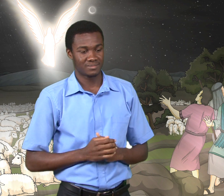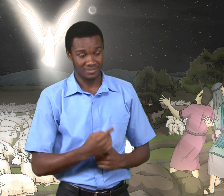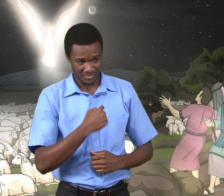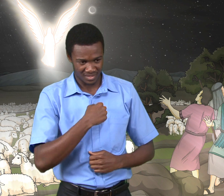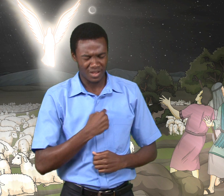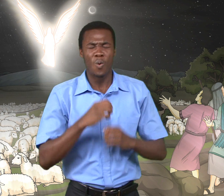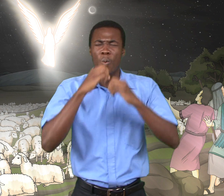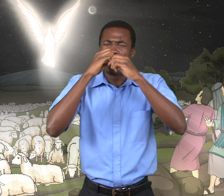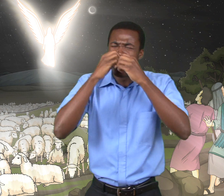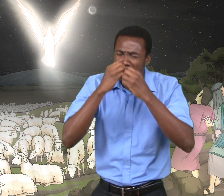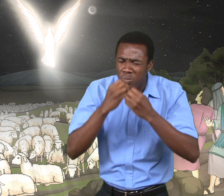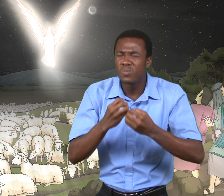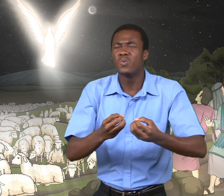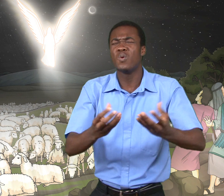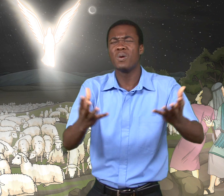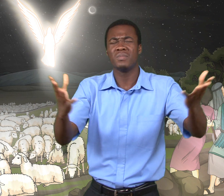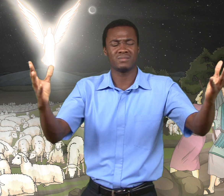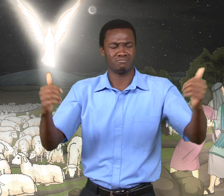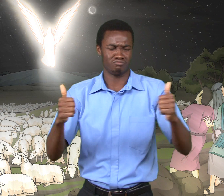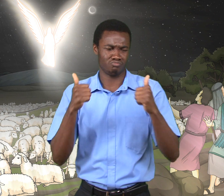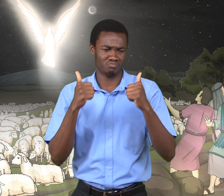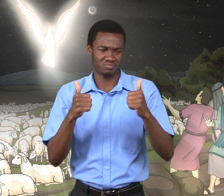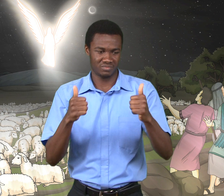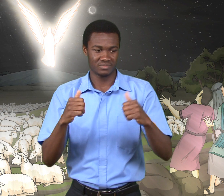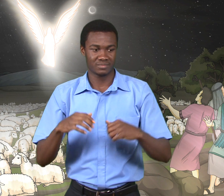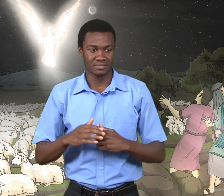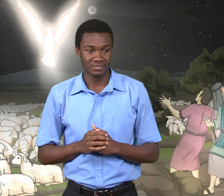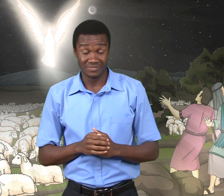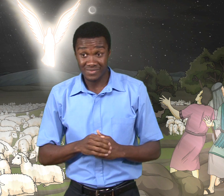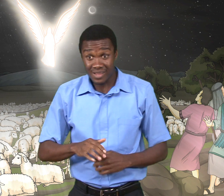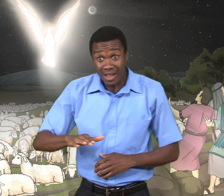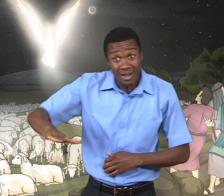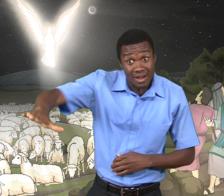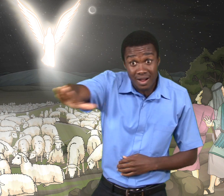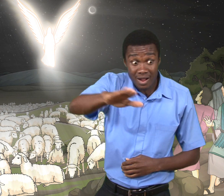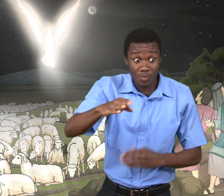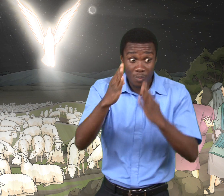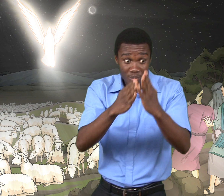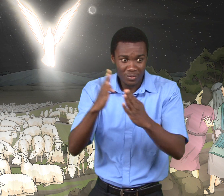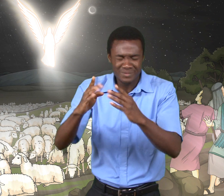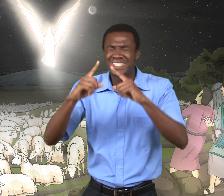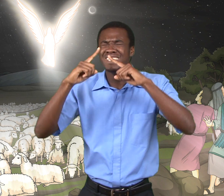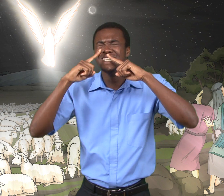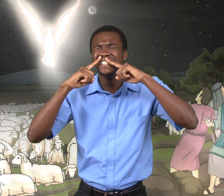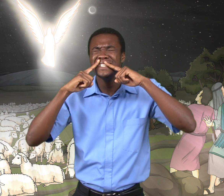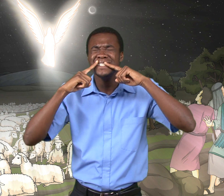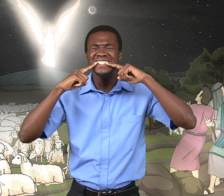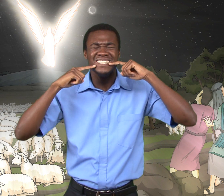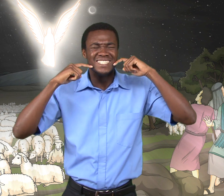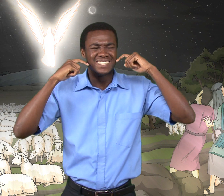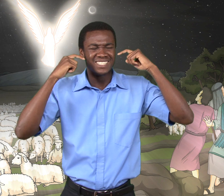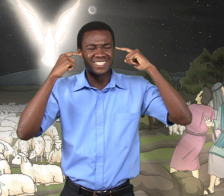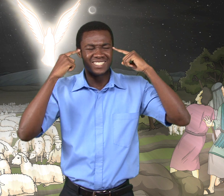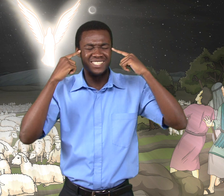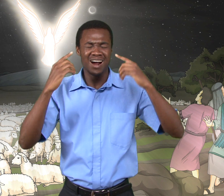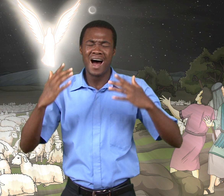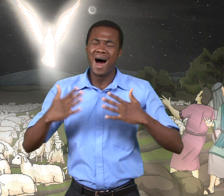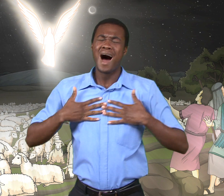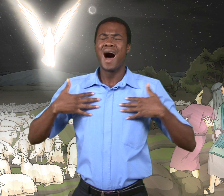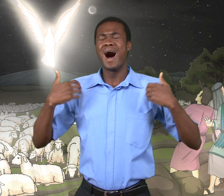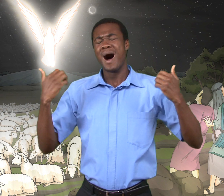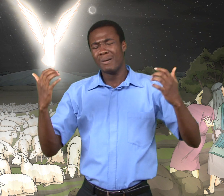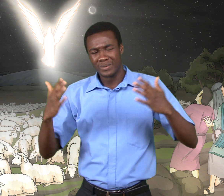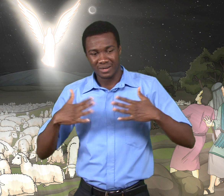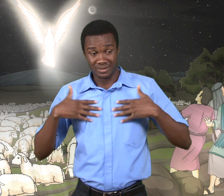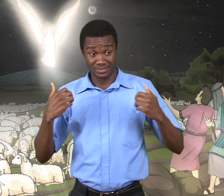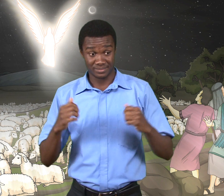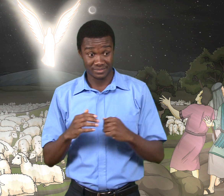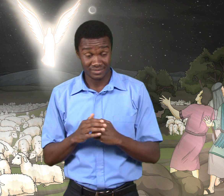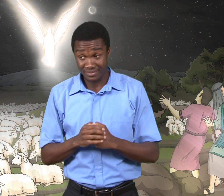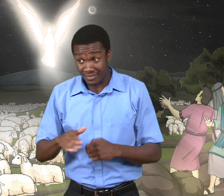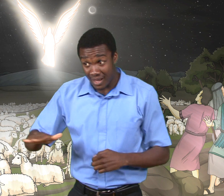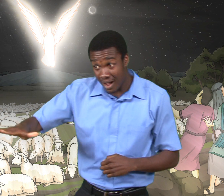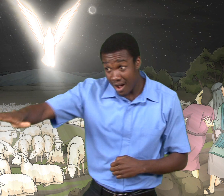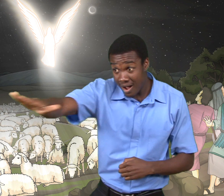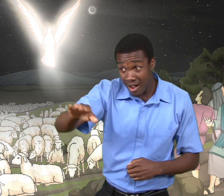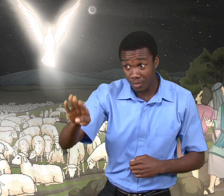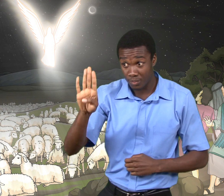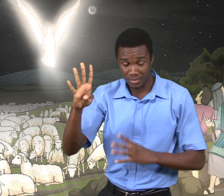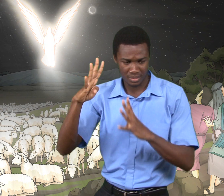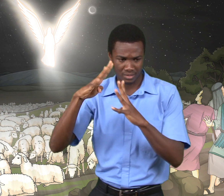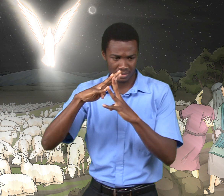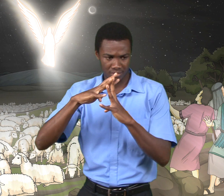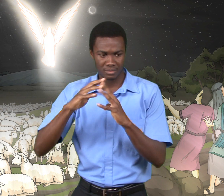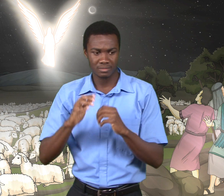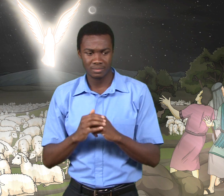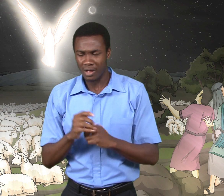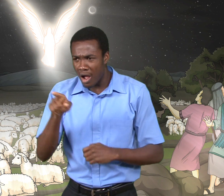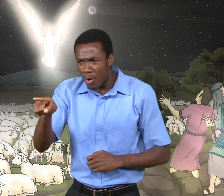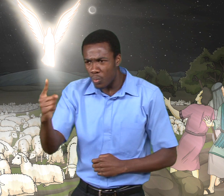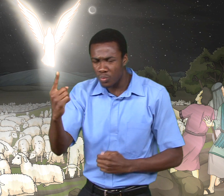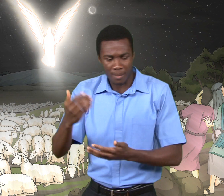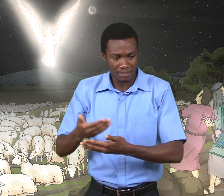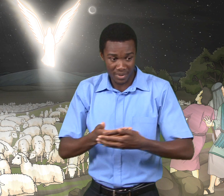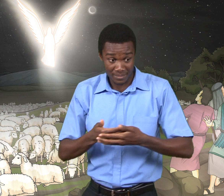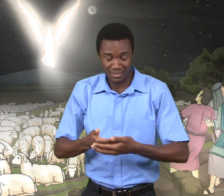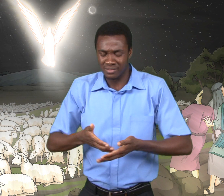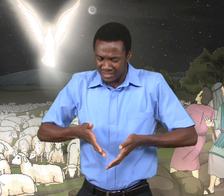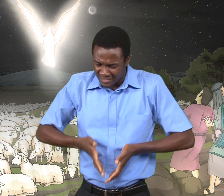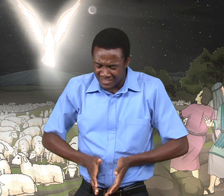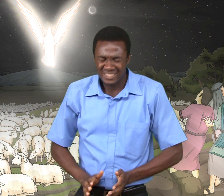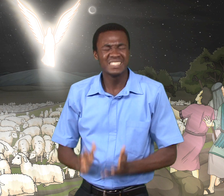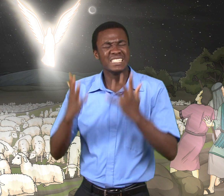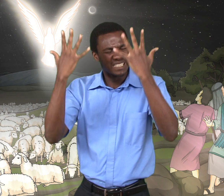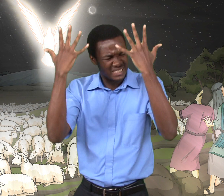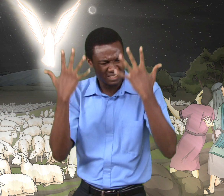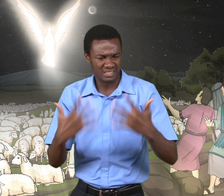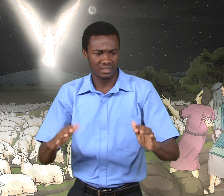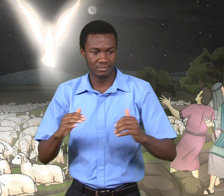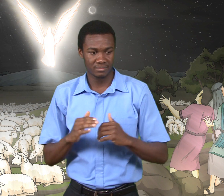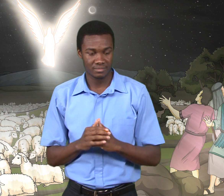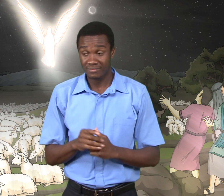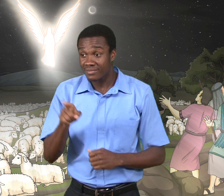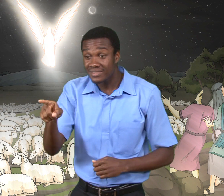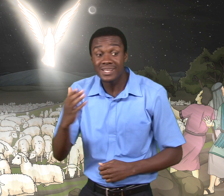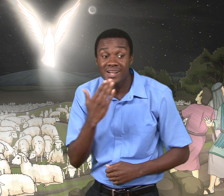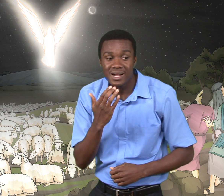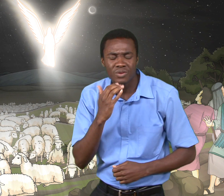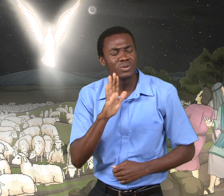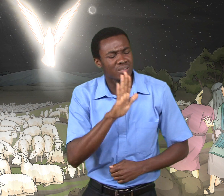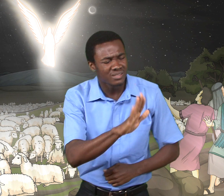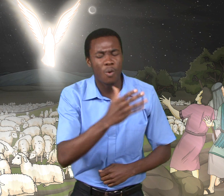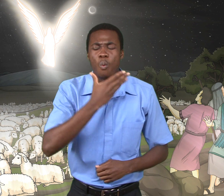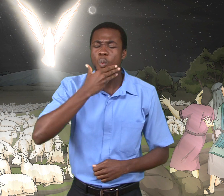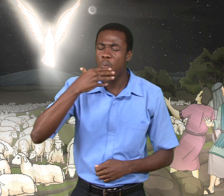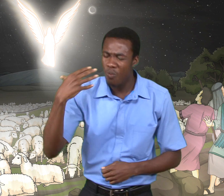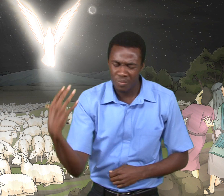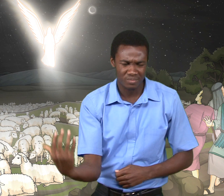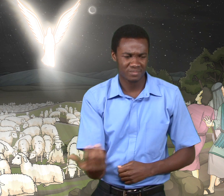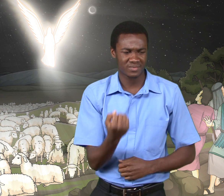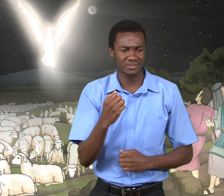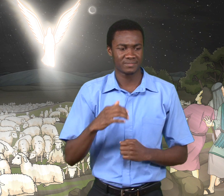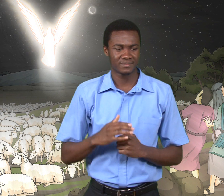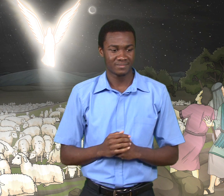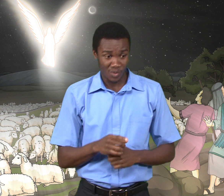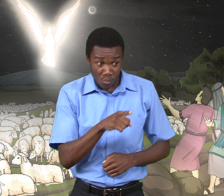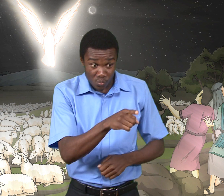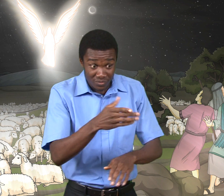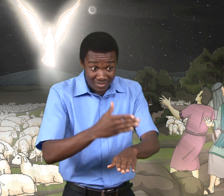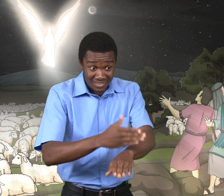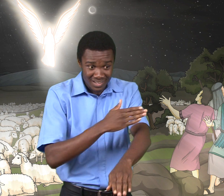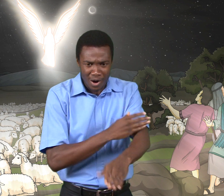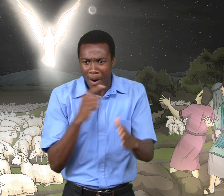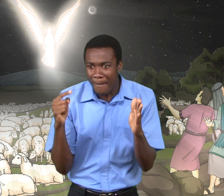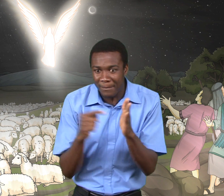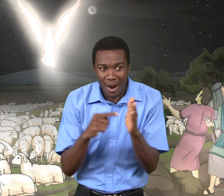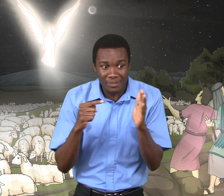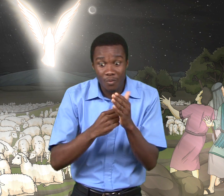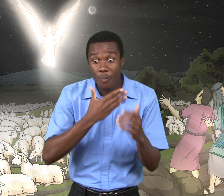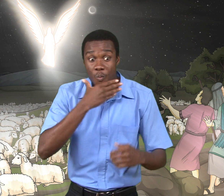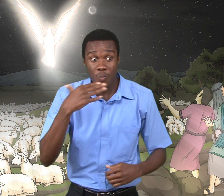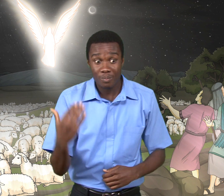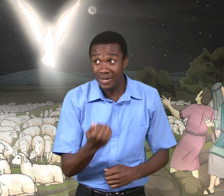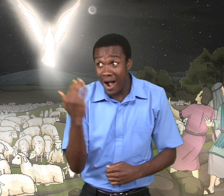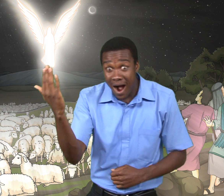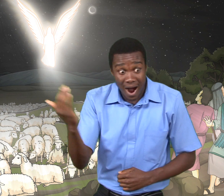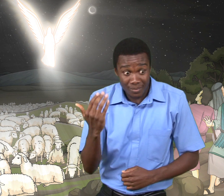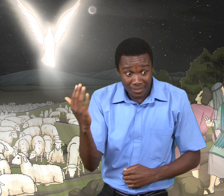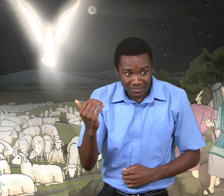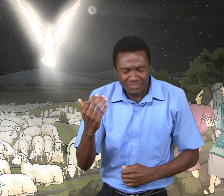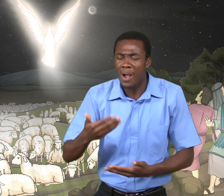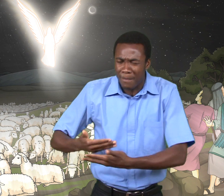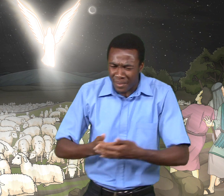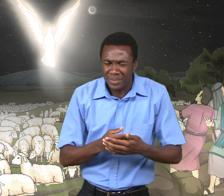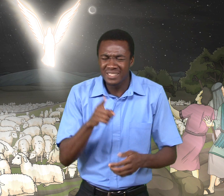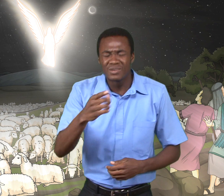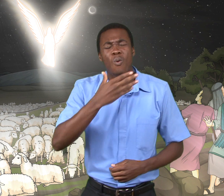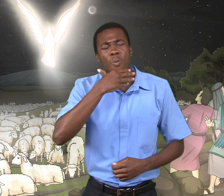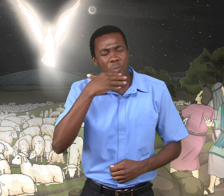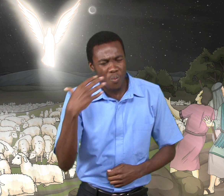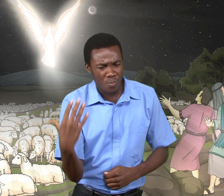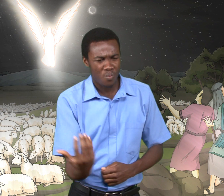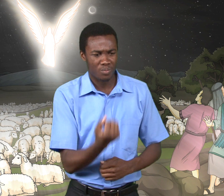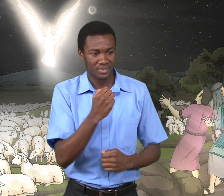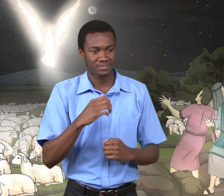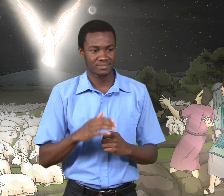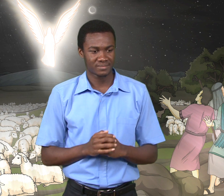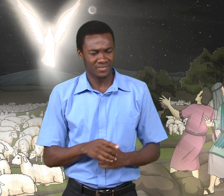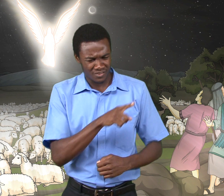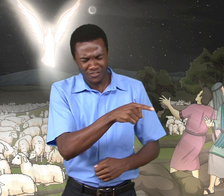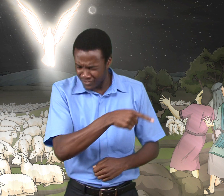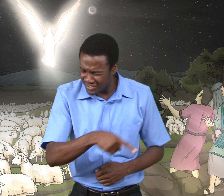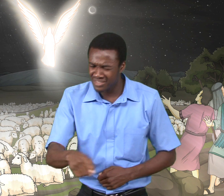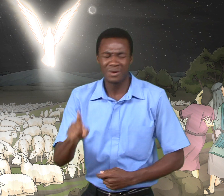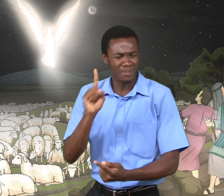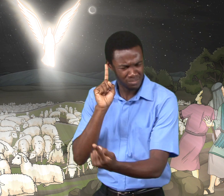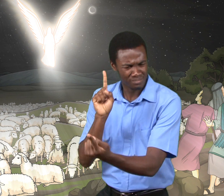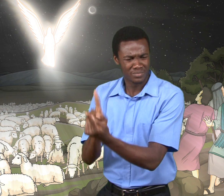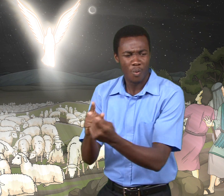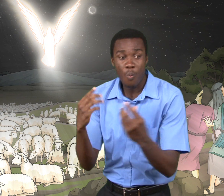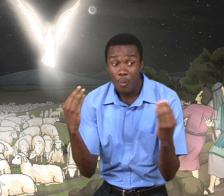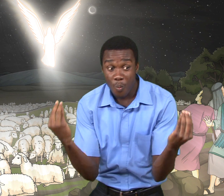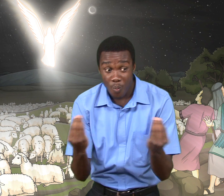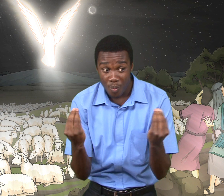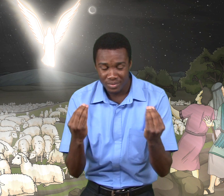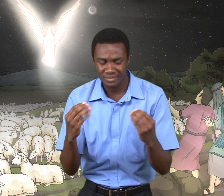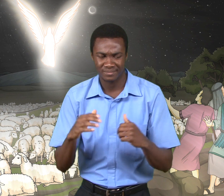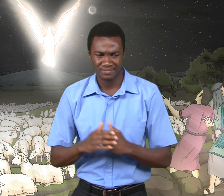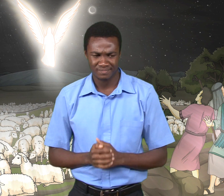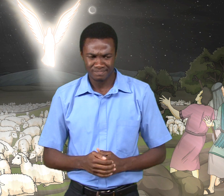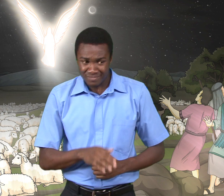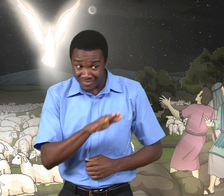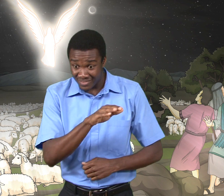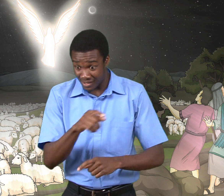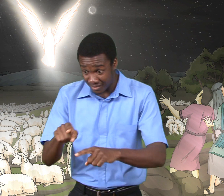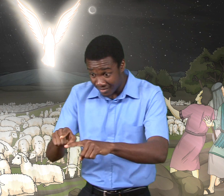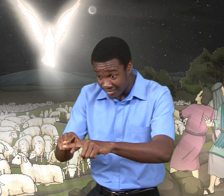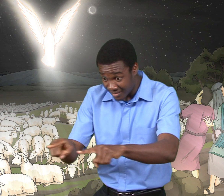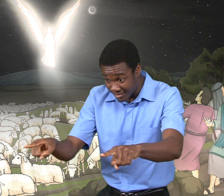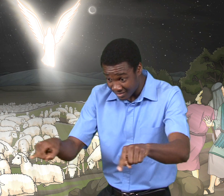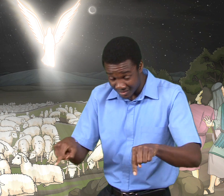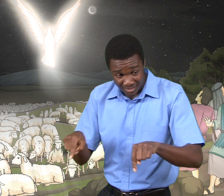For behold, I bring you good news of great joy that will be for all the people: Today in the city of David a Savior has been born to you.